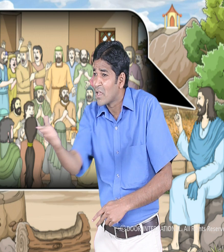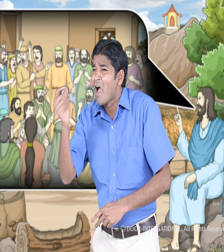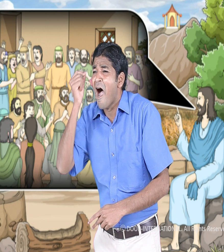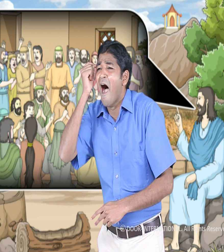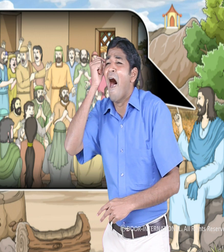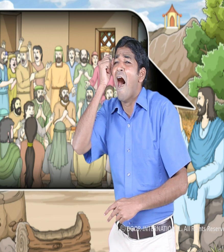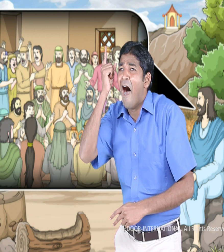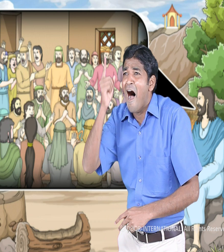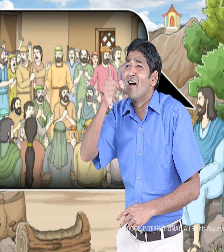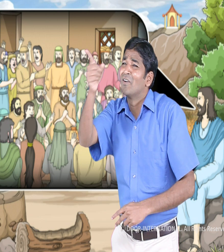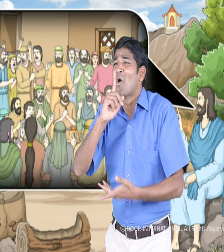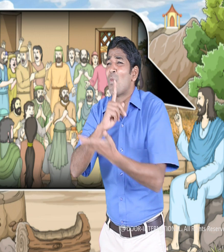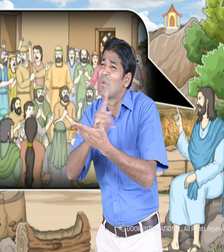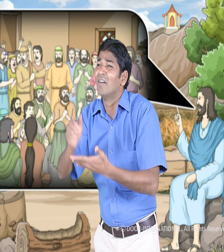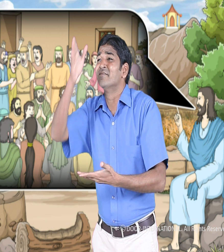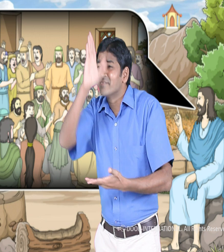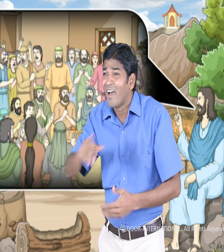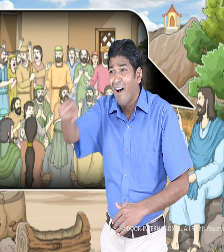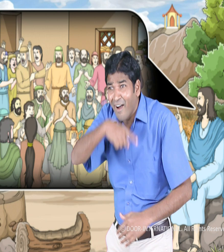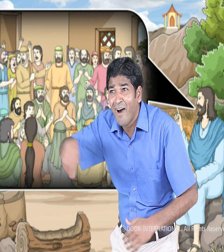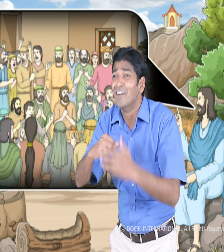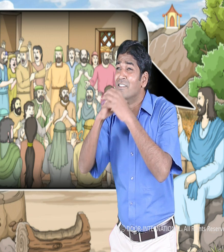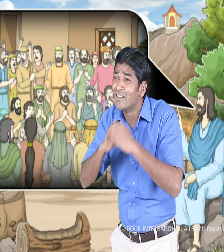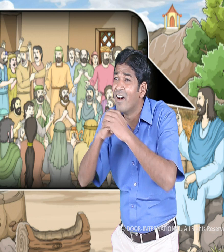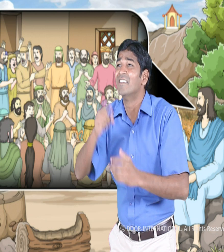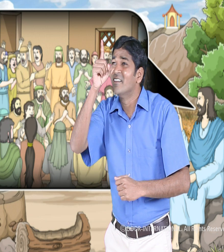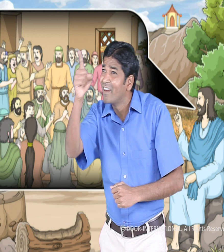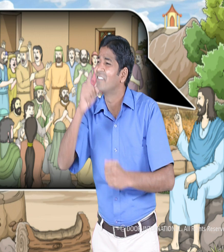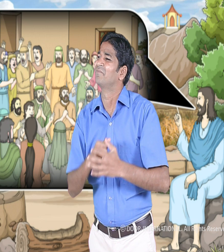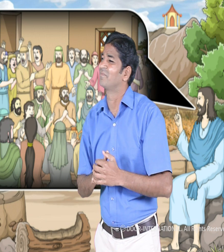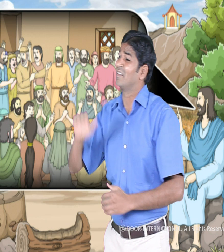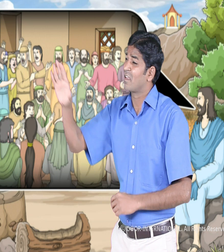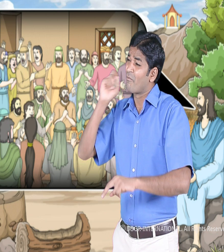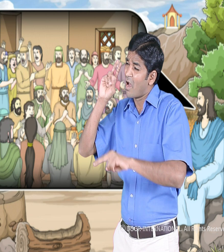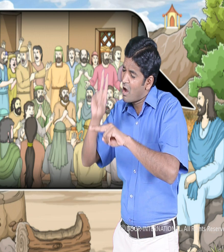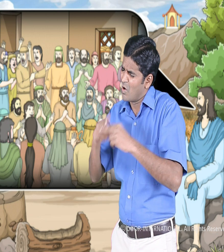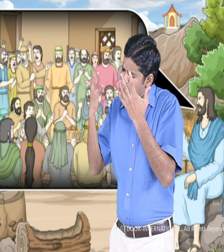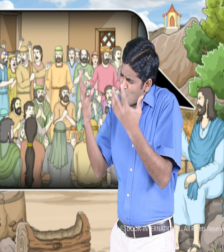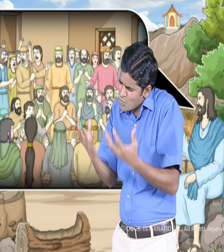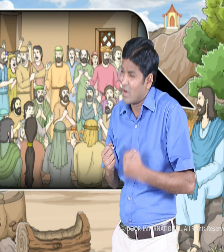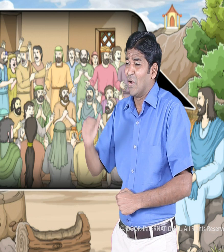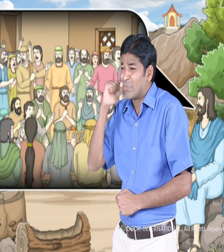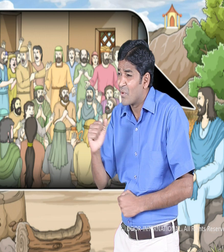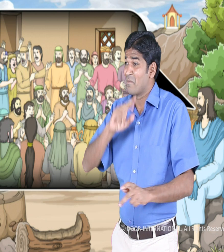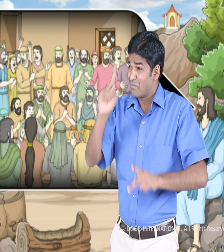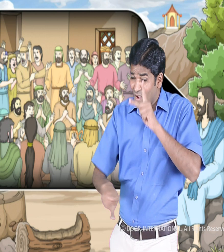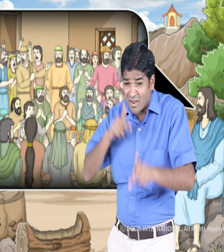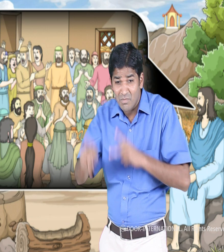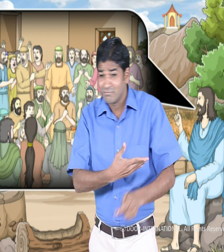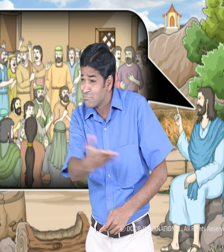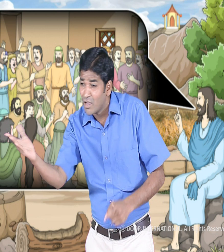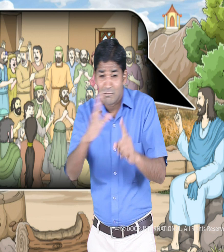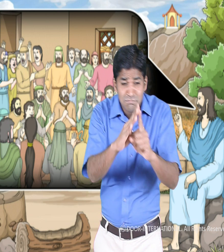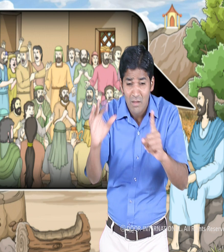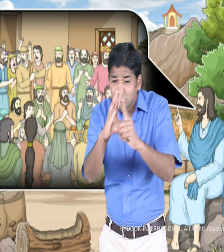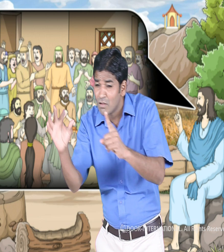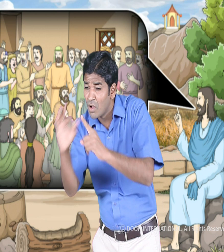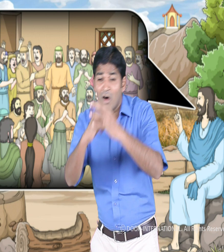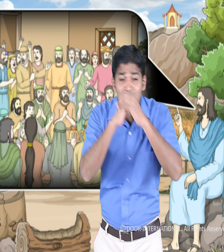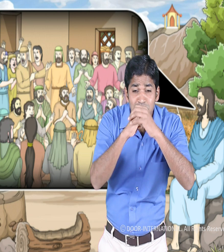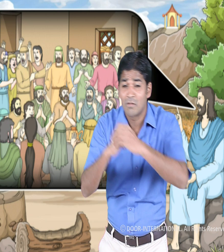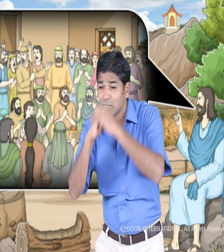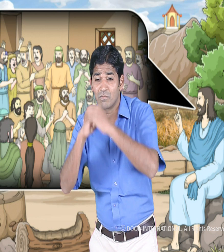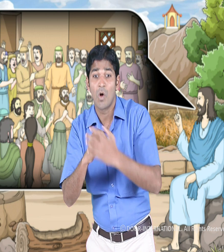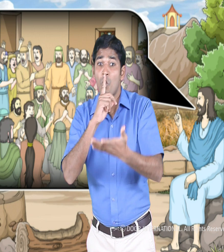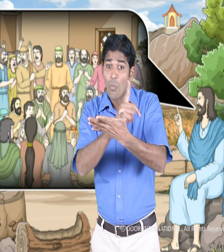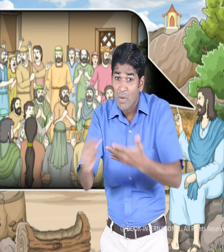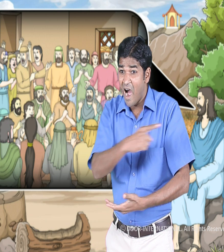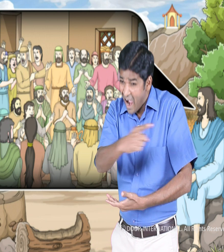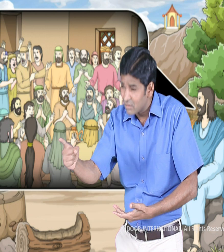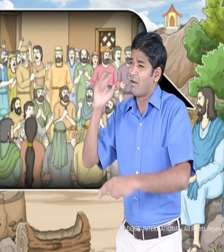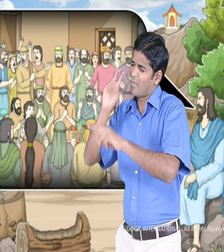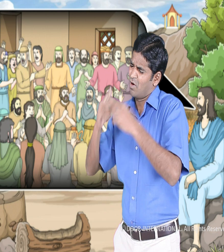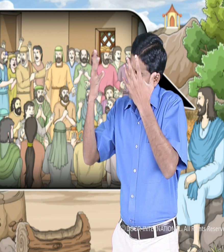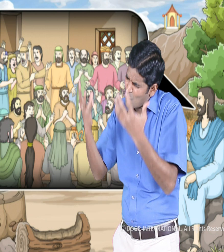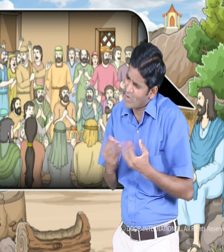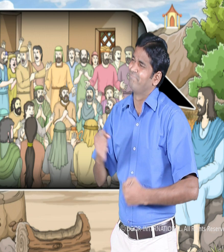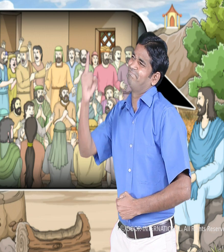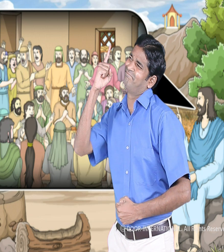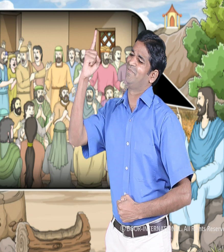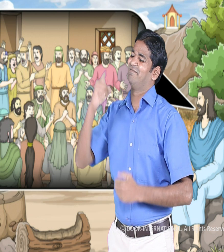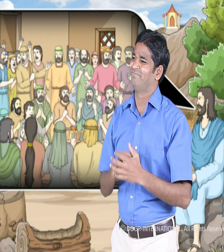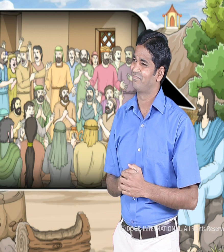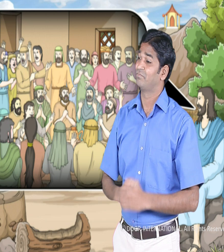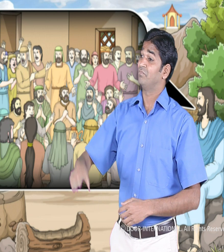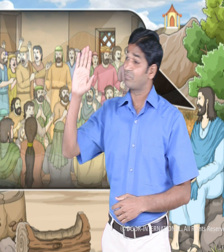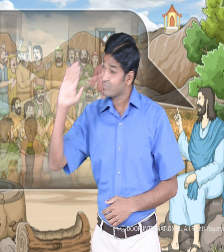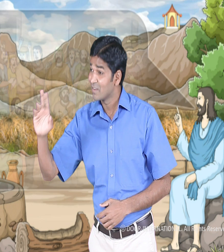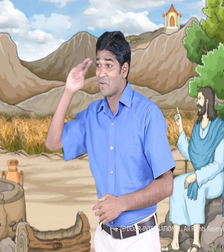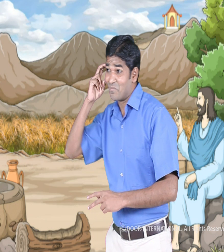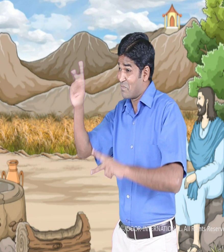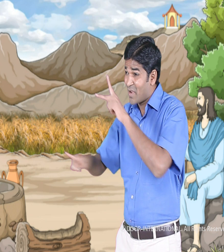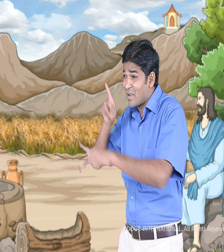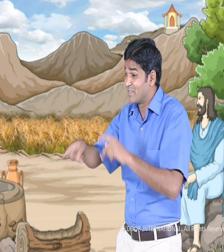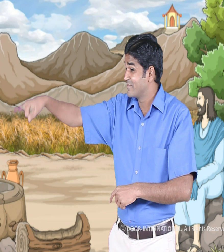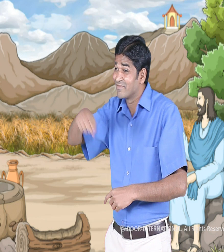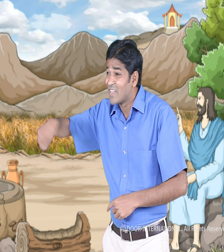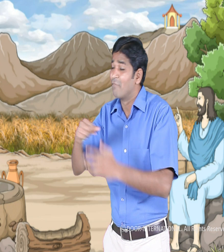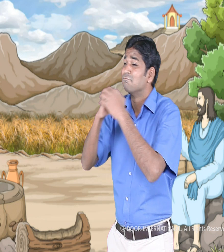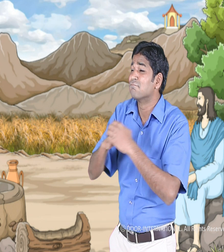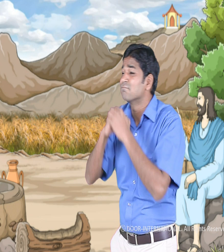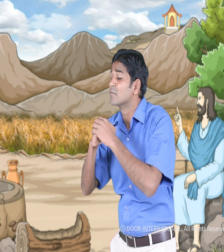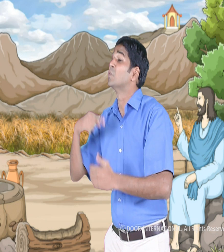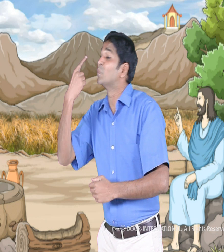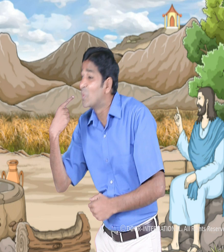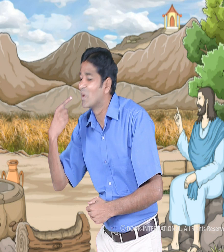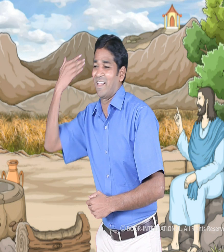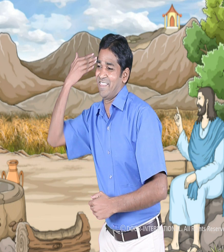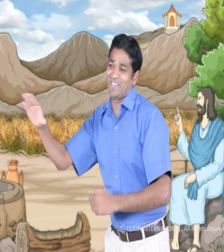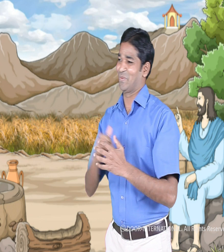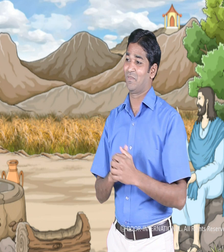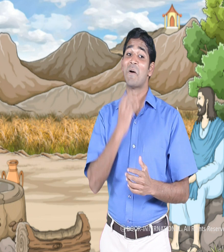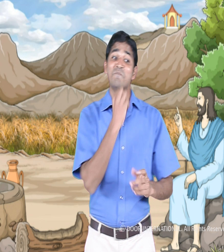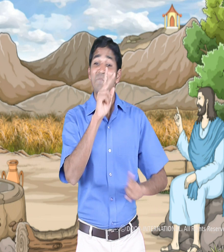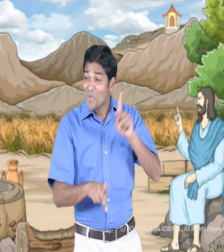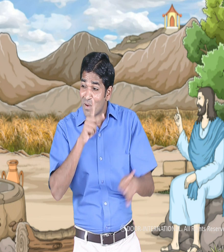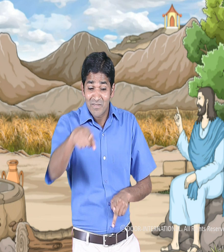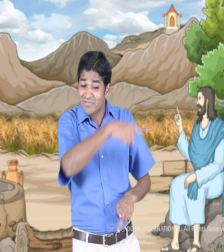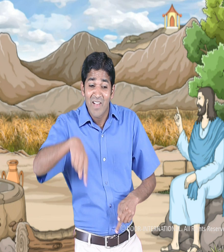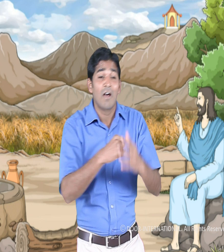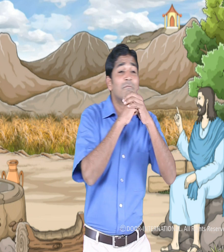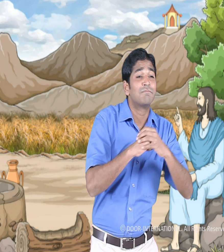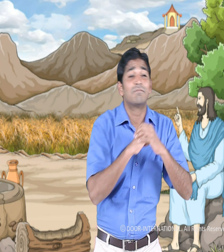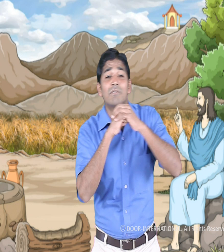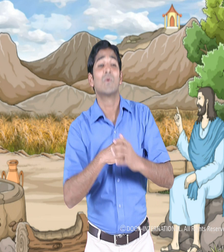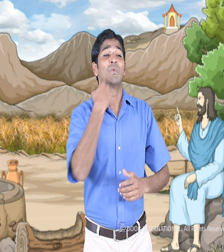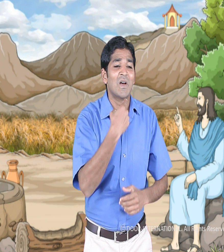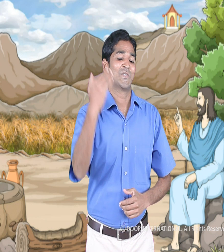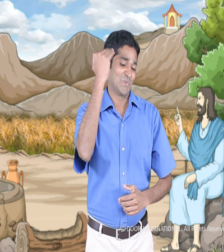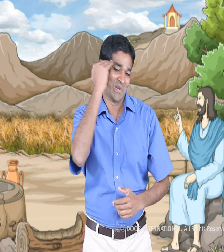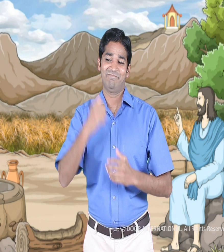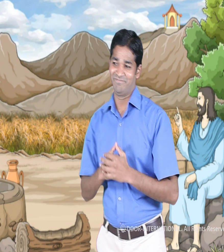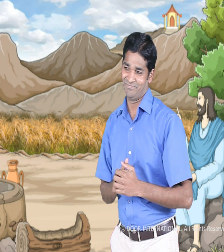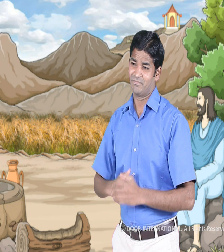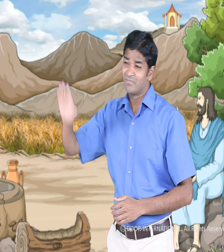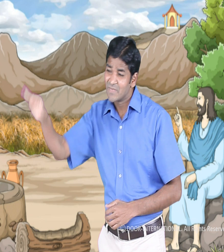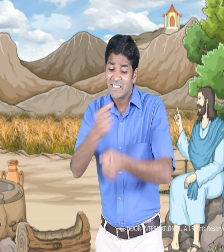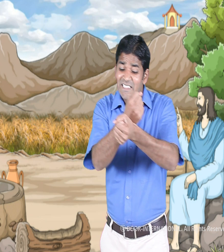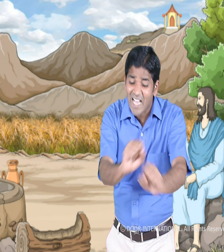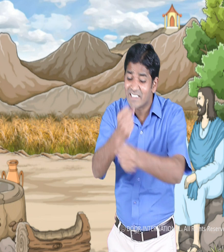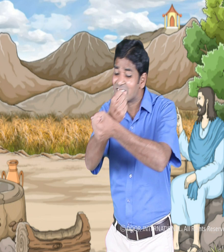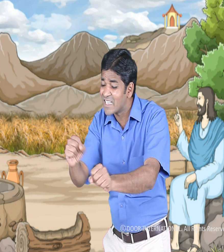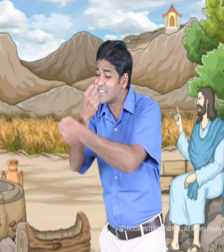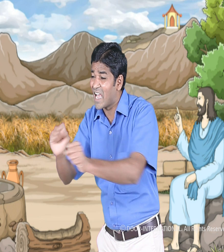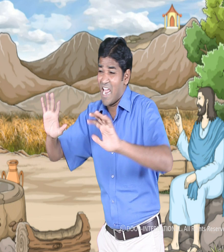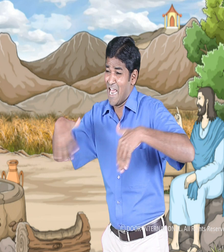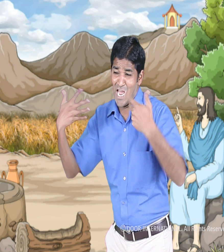But a time is coming and has now come when the true worshipers will worship the Father in spirit and in truth, for the Father is seeking such as these to worship Him.